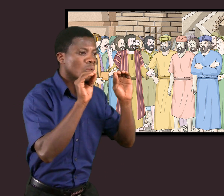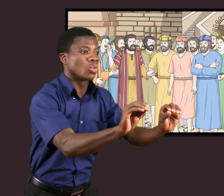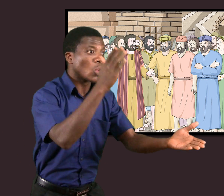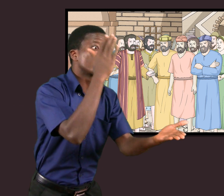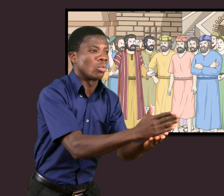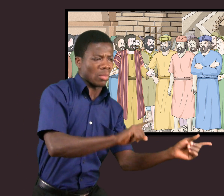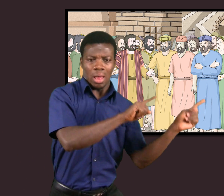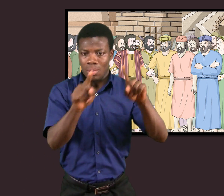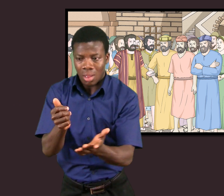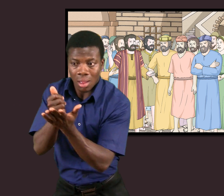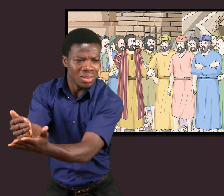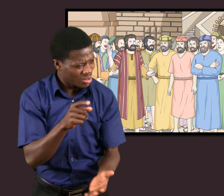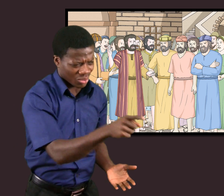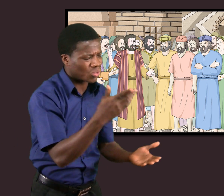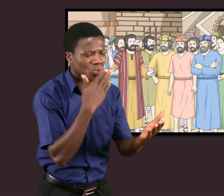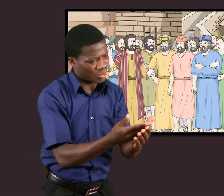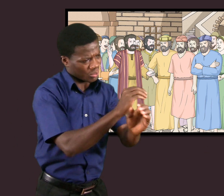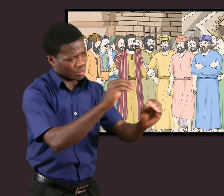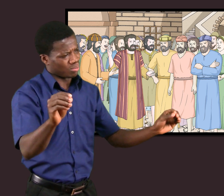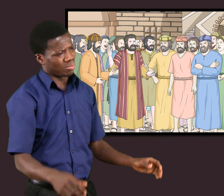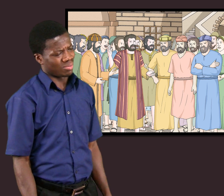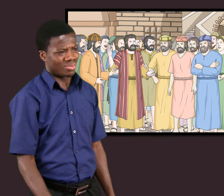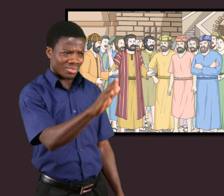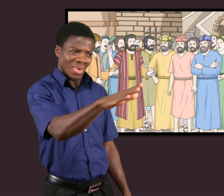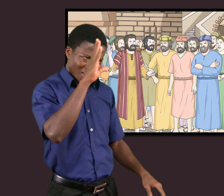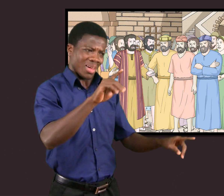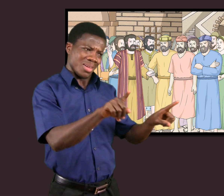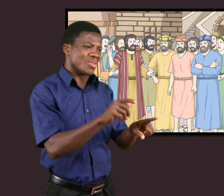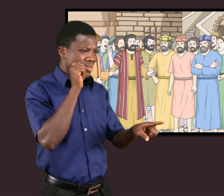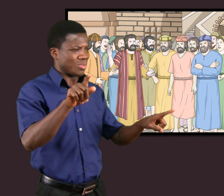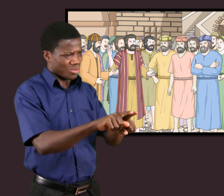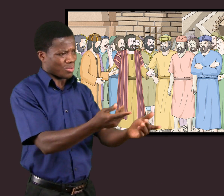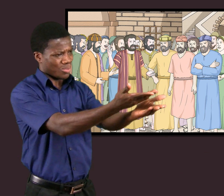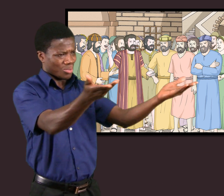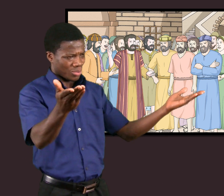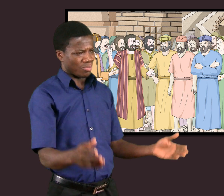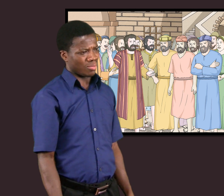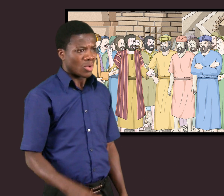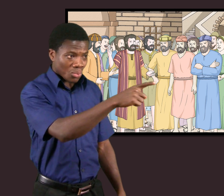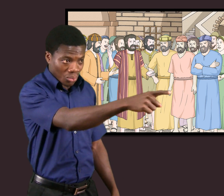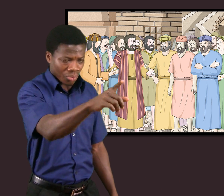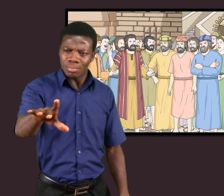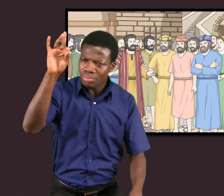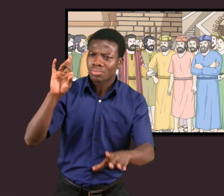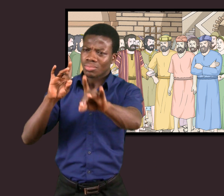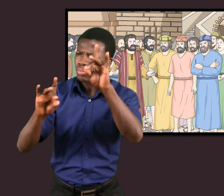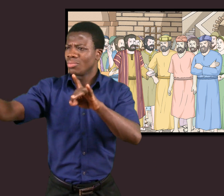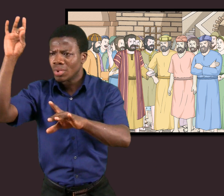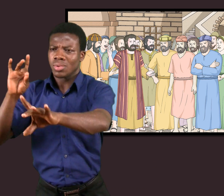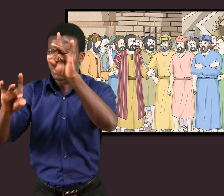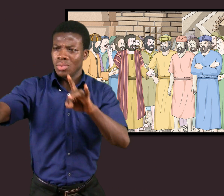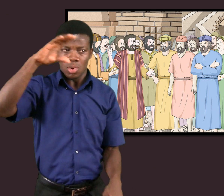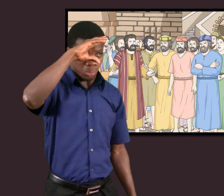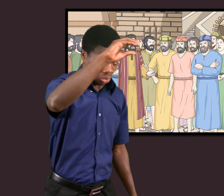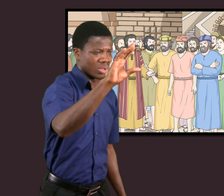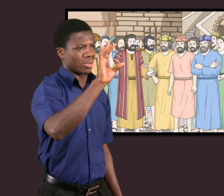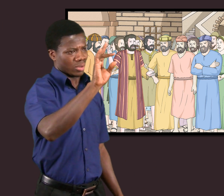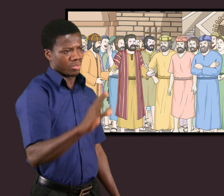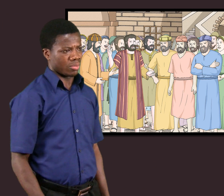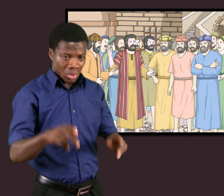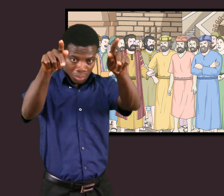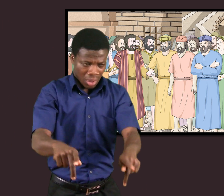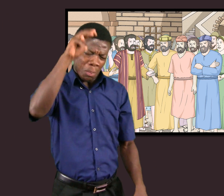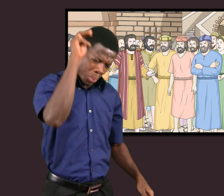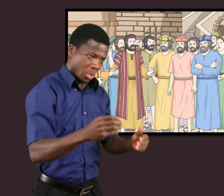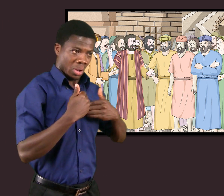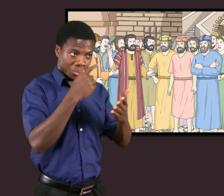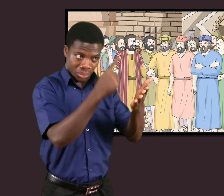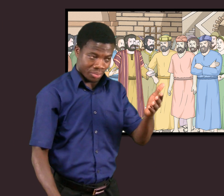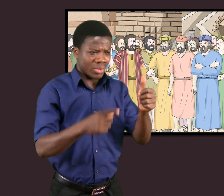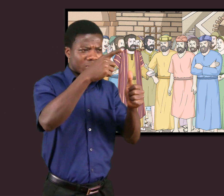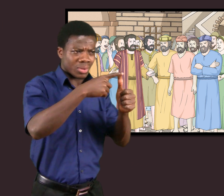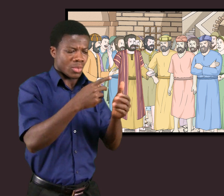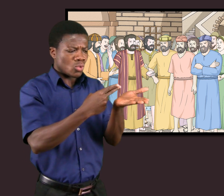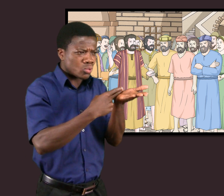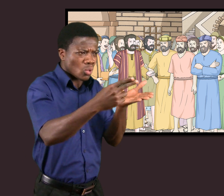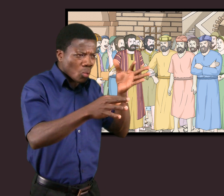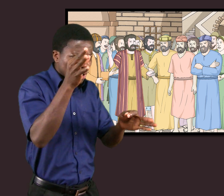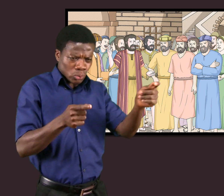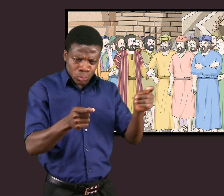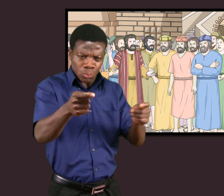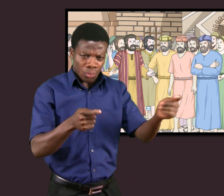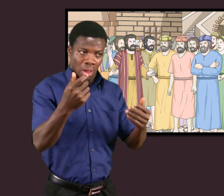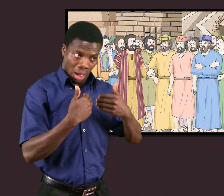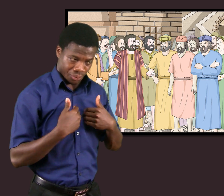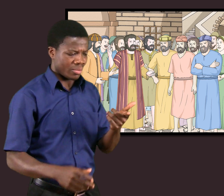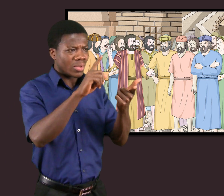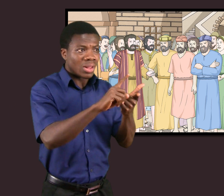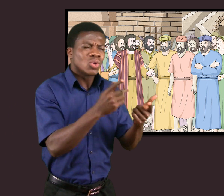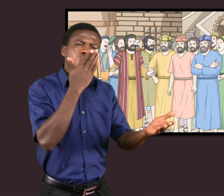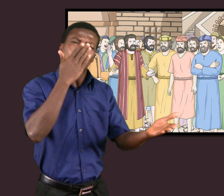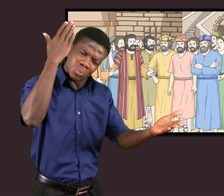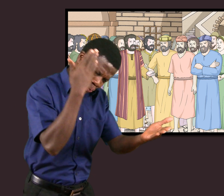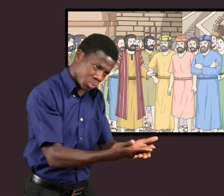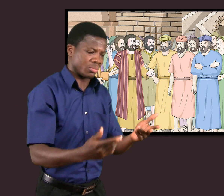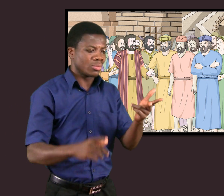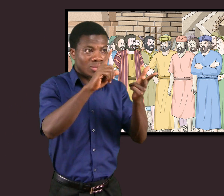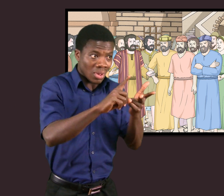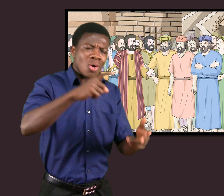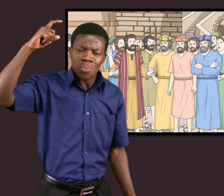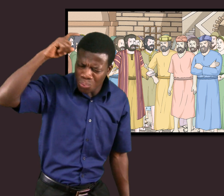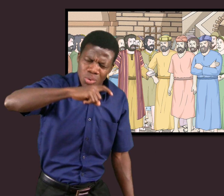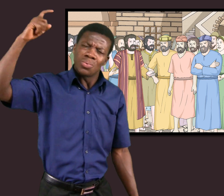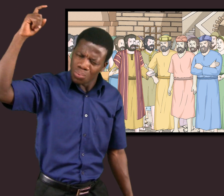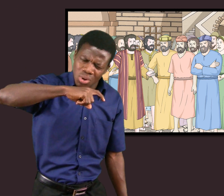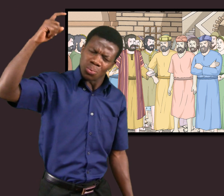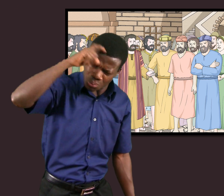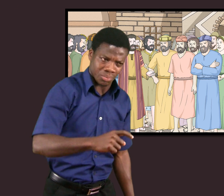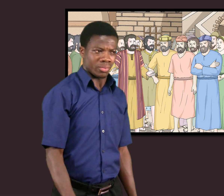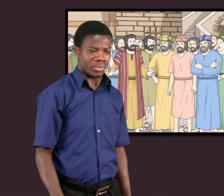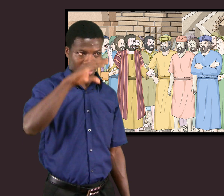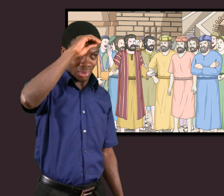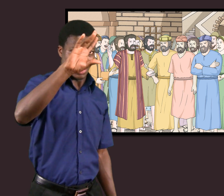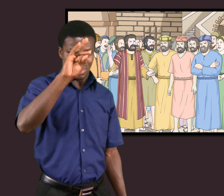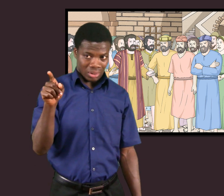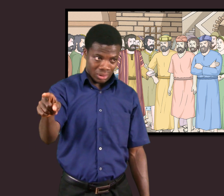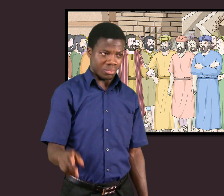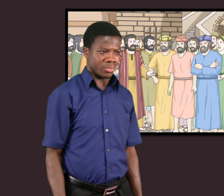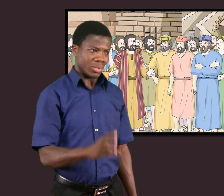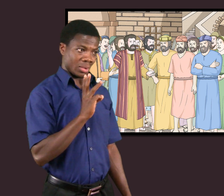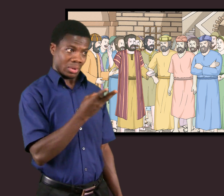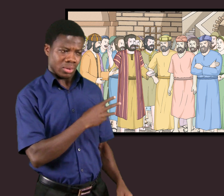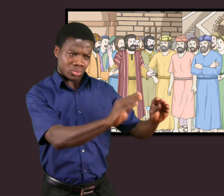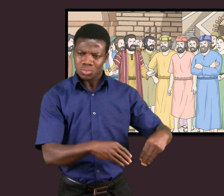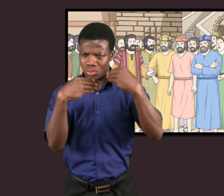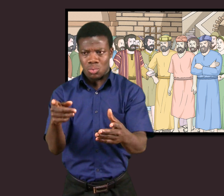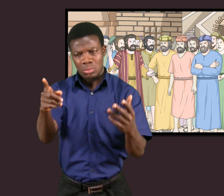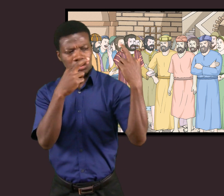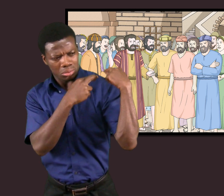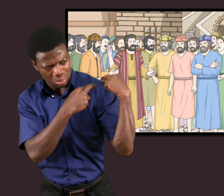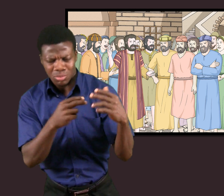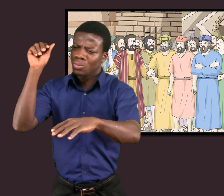Therefore, brothers, select from among you seven men confirmed to be full of the Spirit and wisdom.